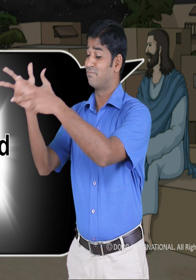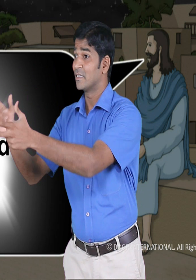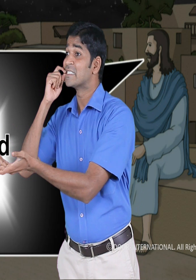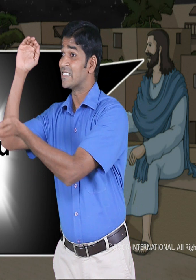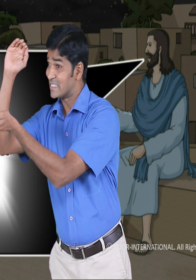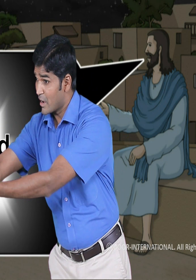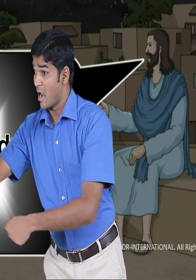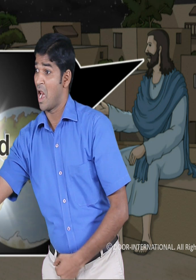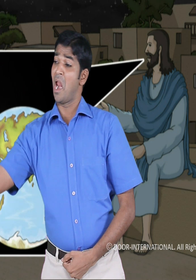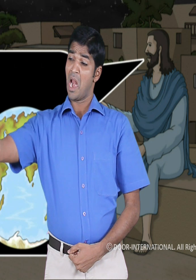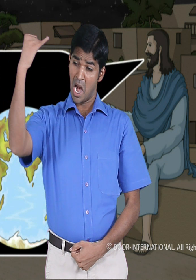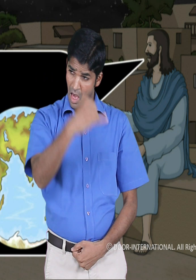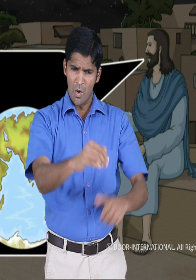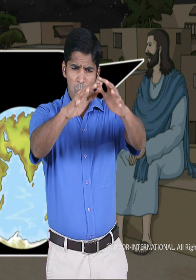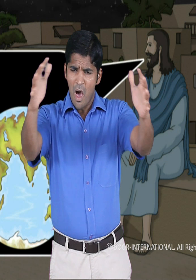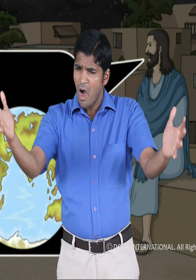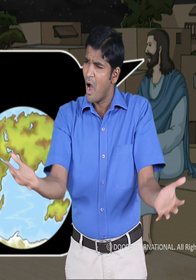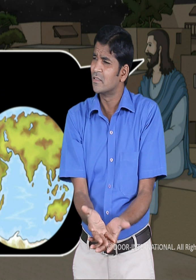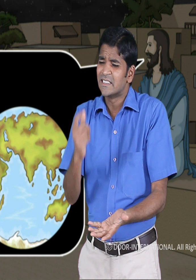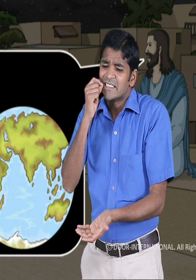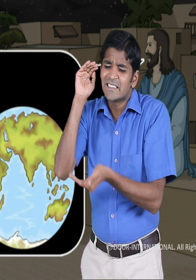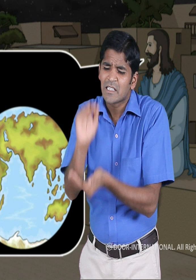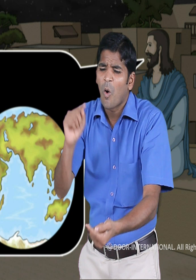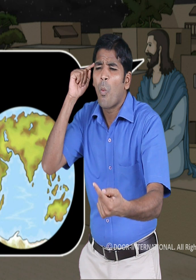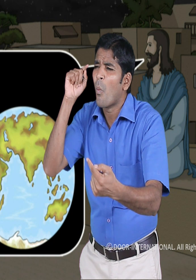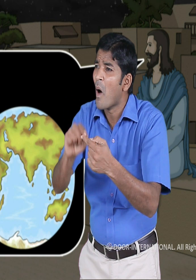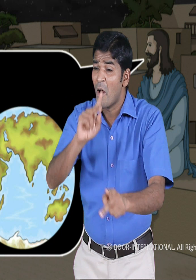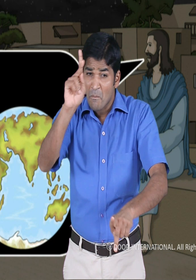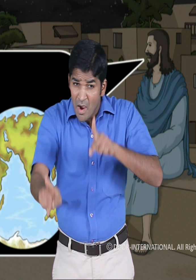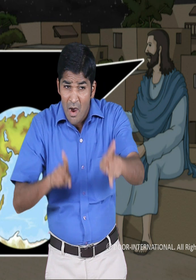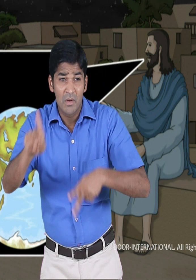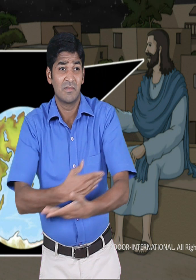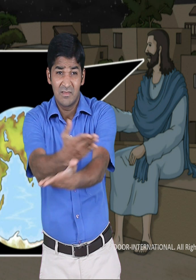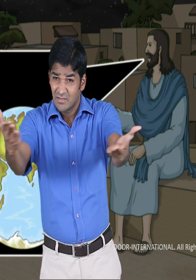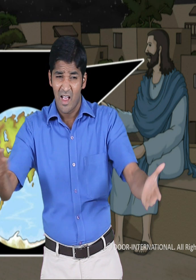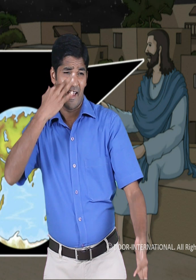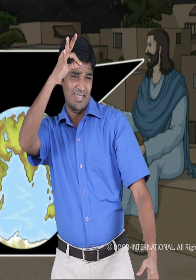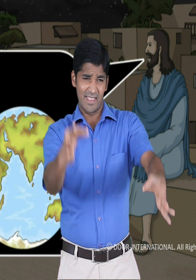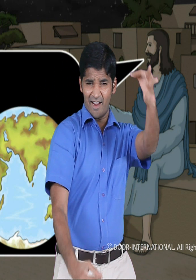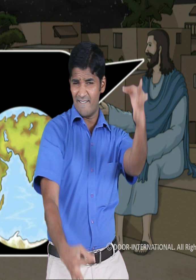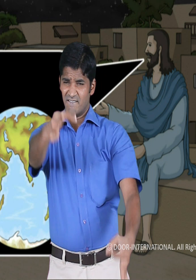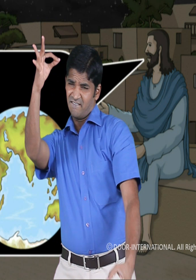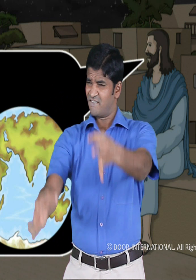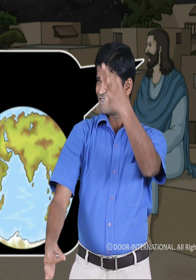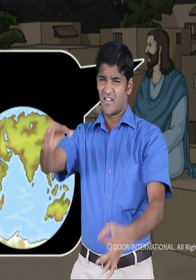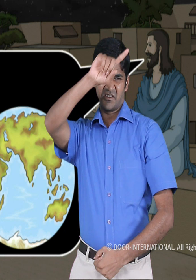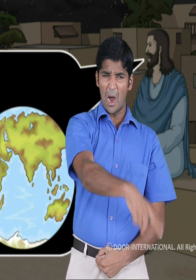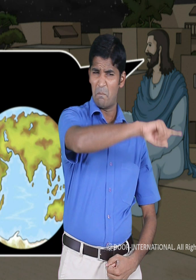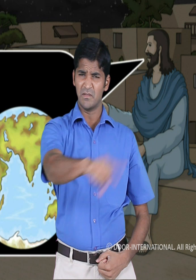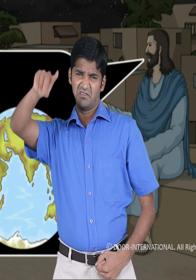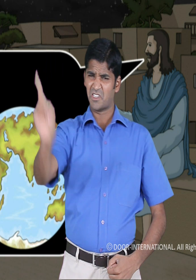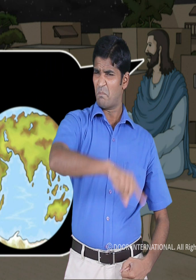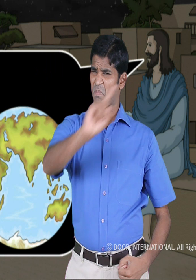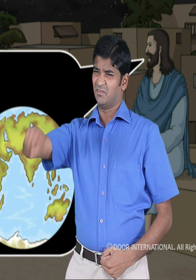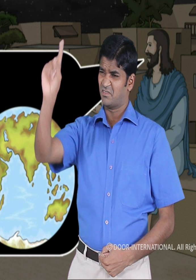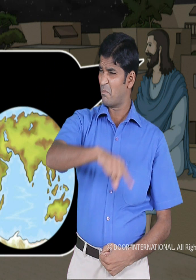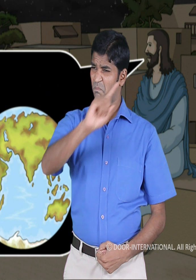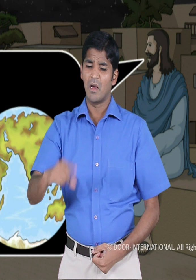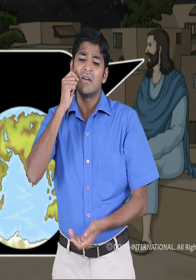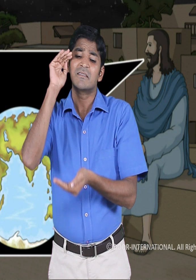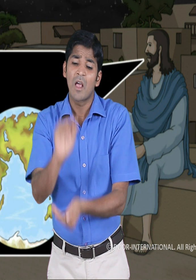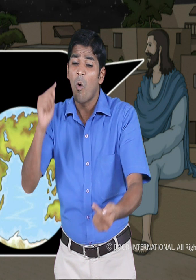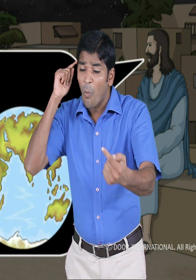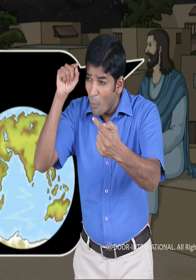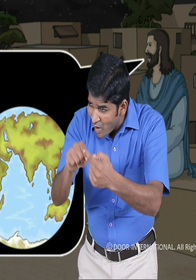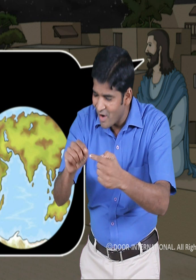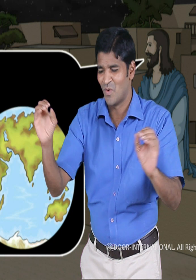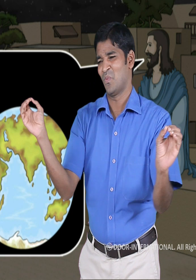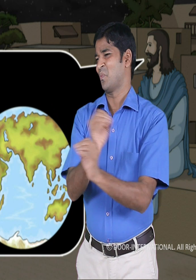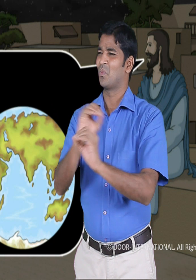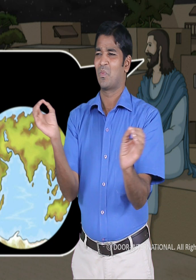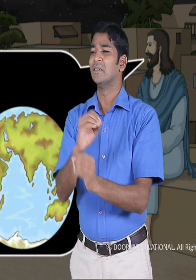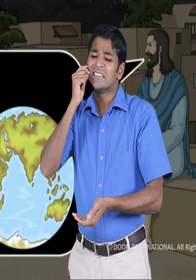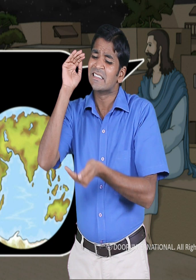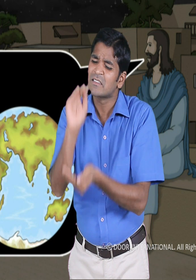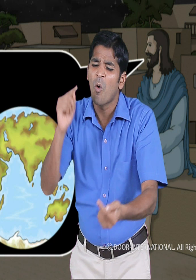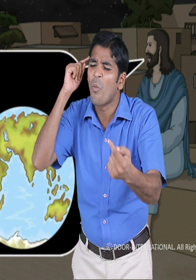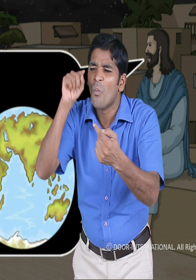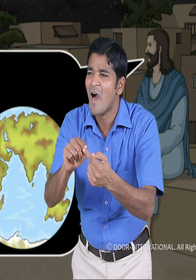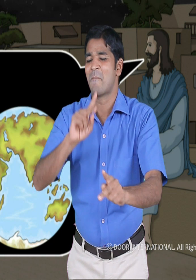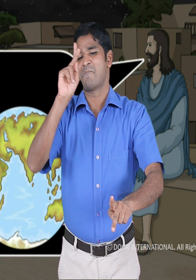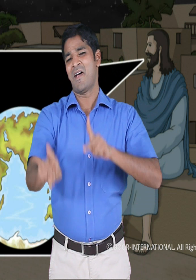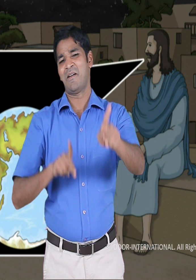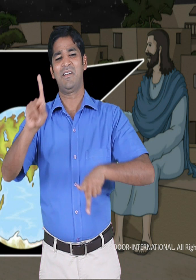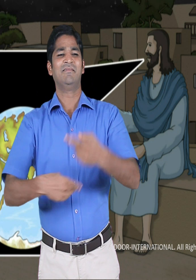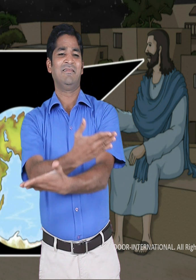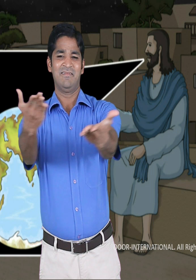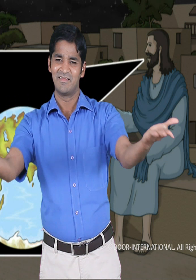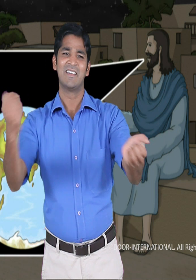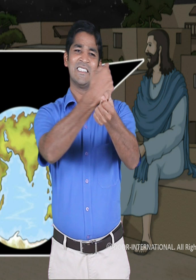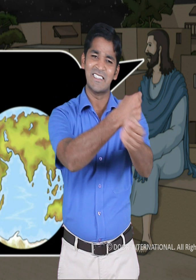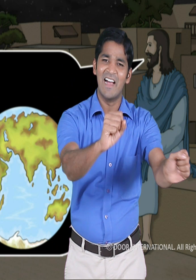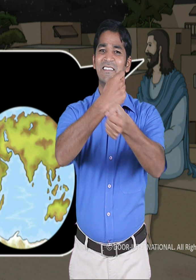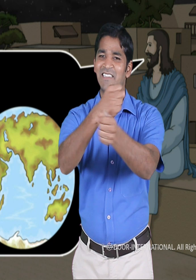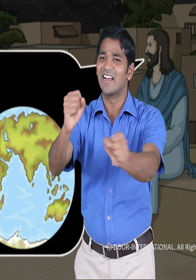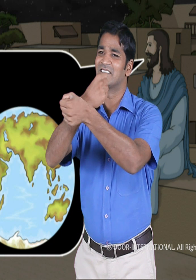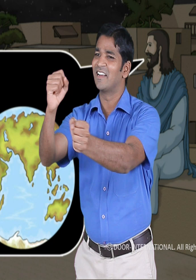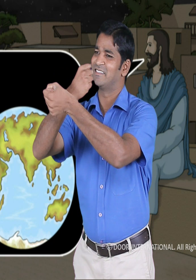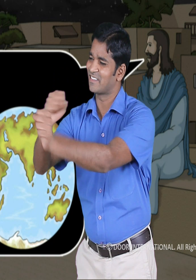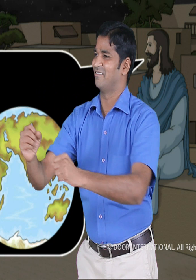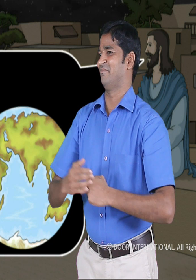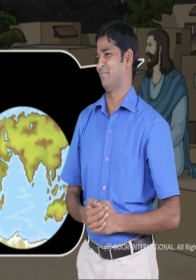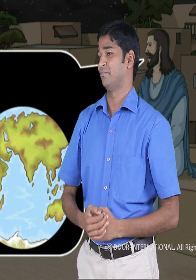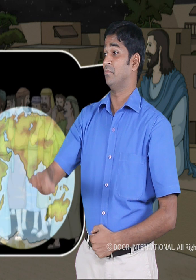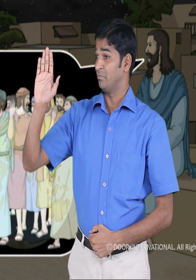For God did not send His Son into the world to condemn the world, but to save the world through Him.